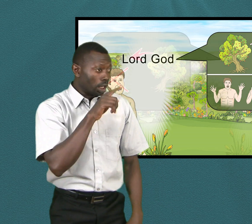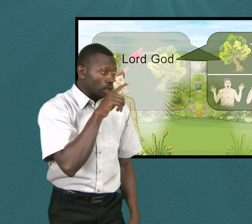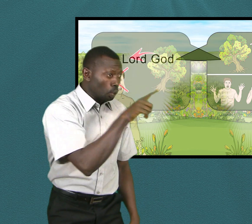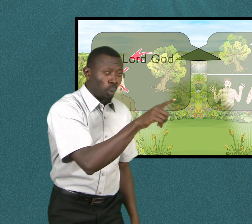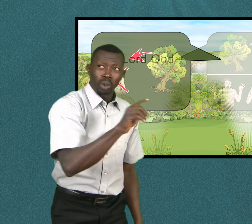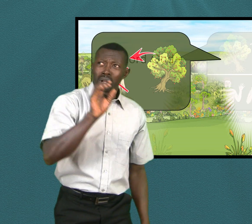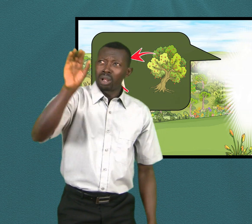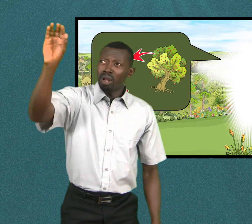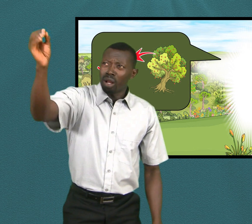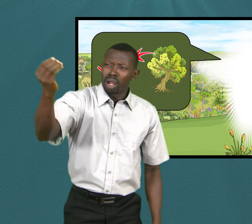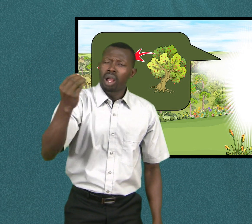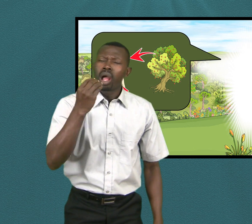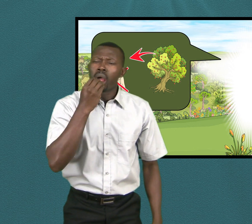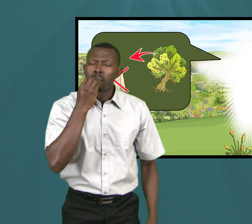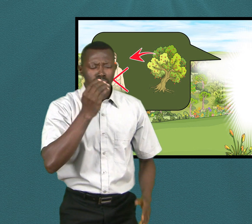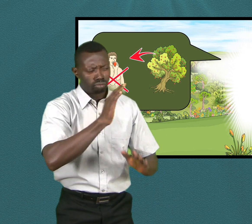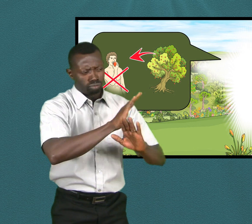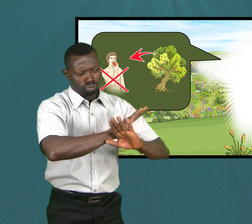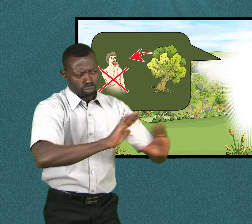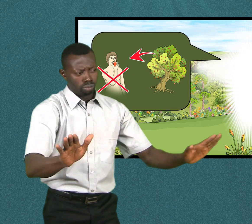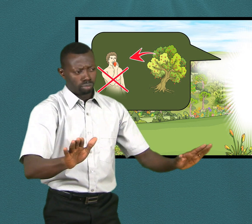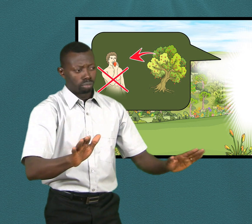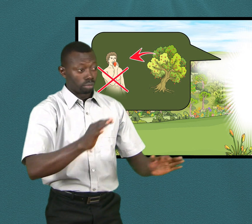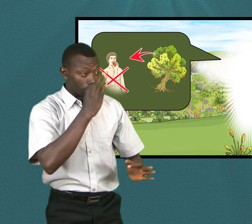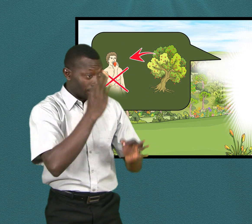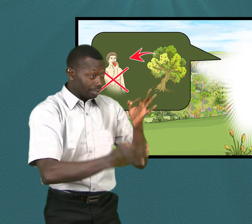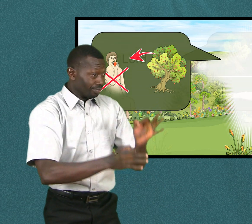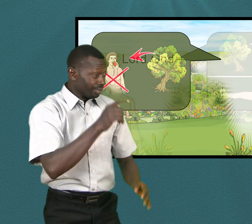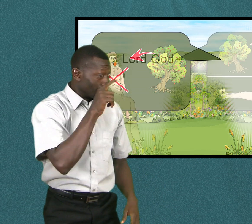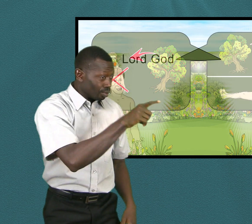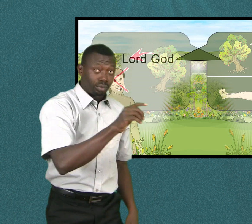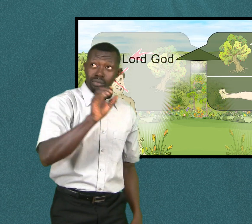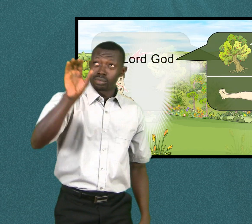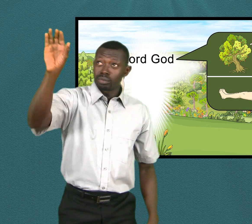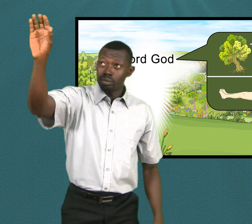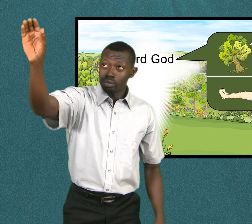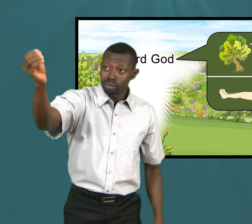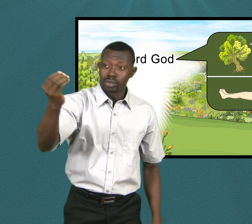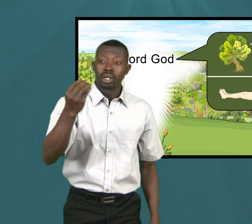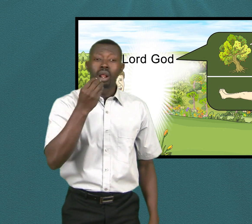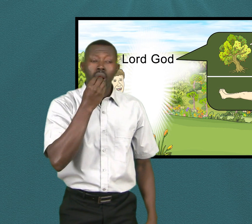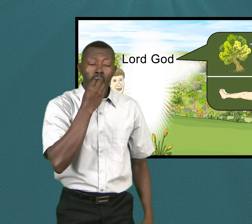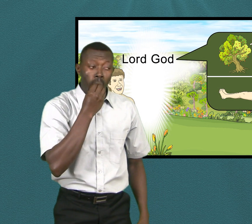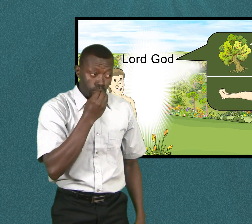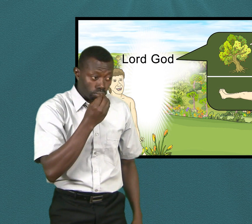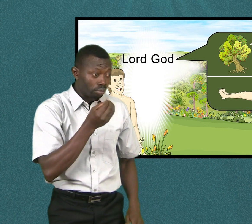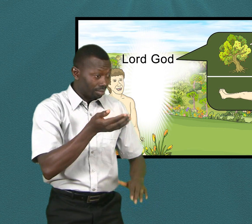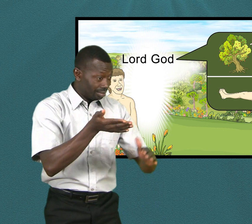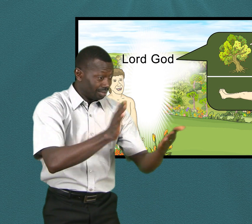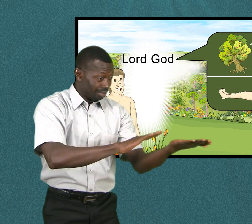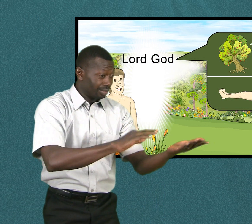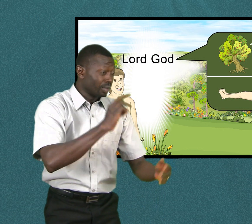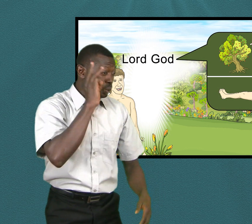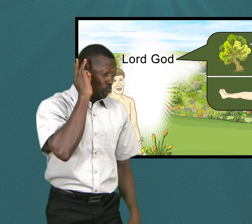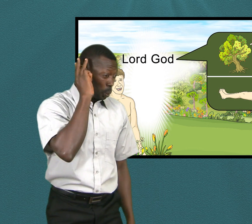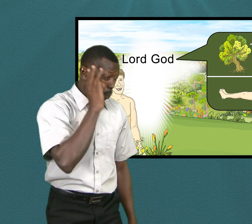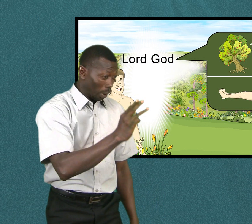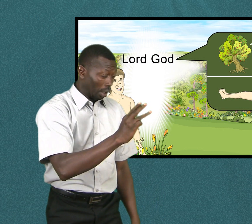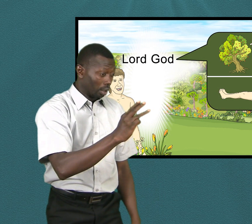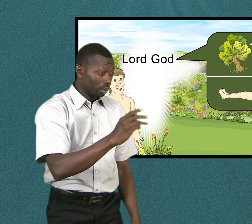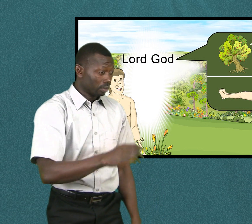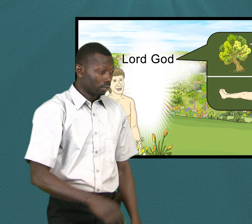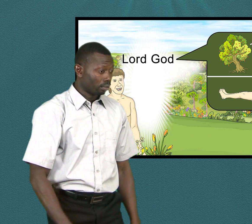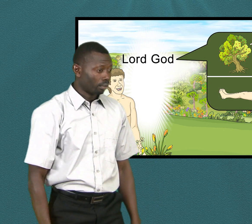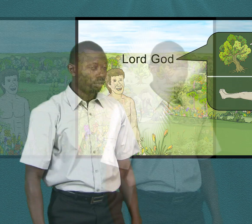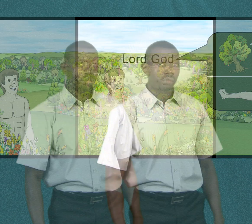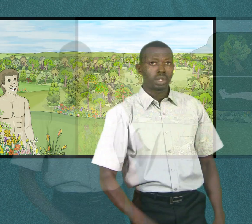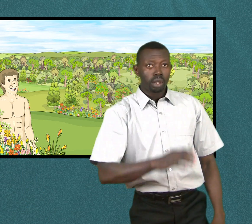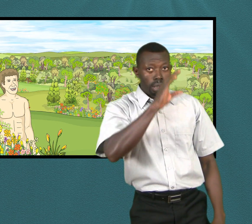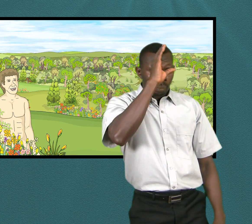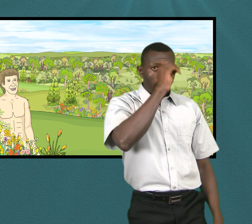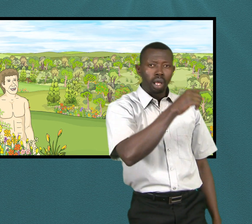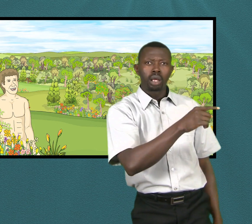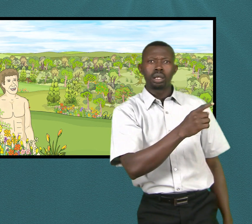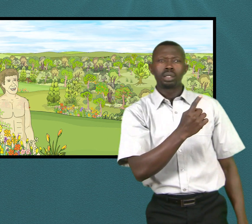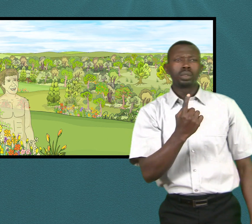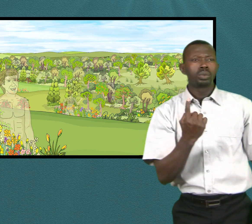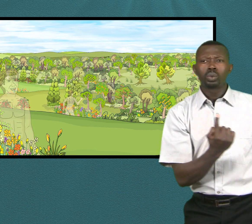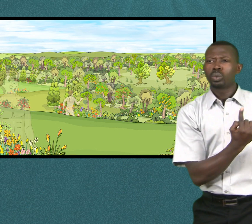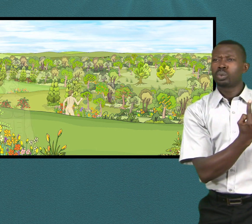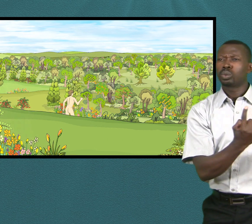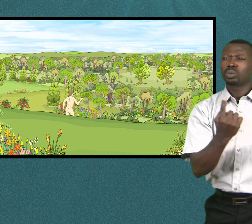for in the day that you eat of it, you will surely die.”